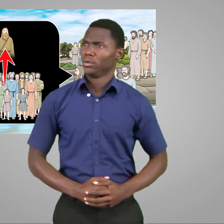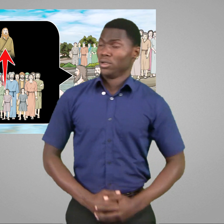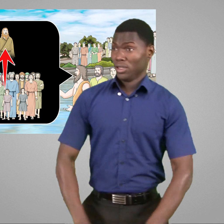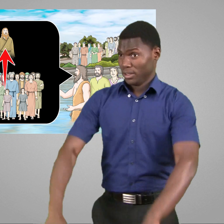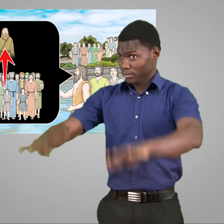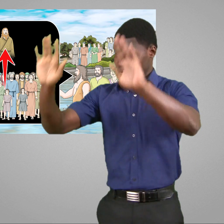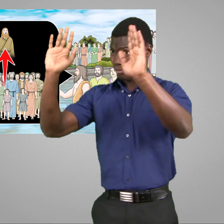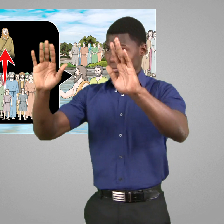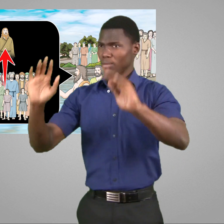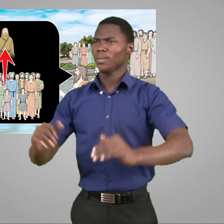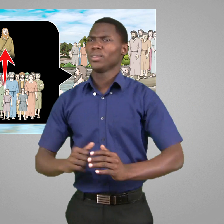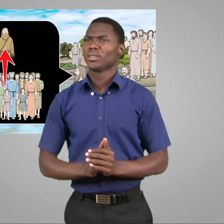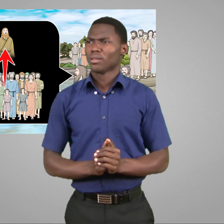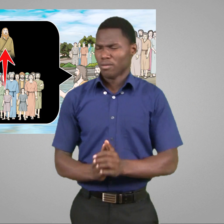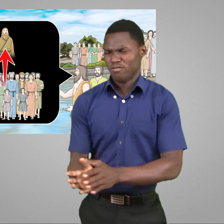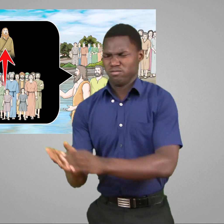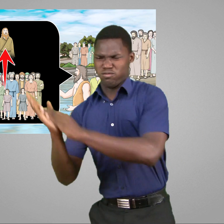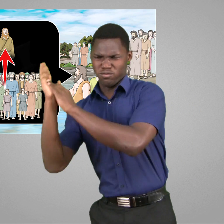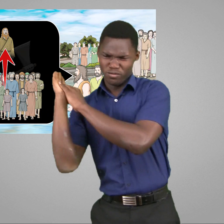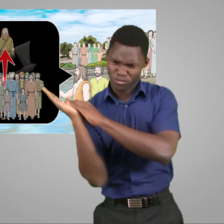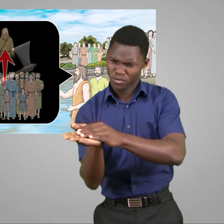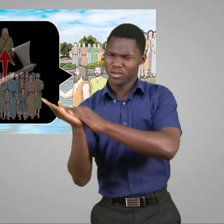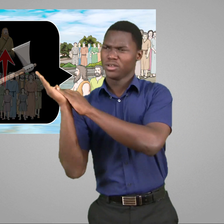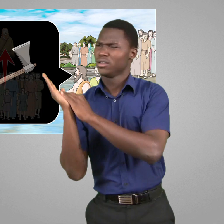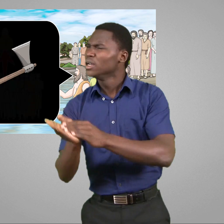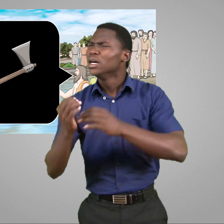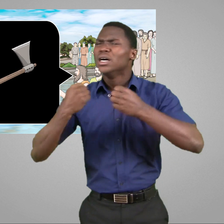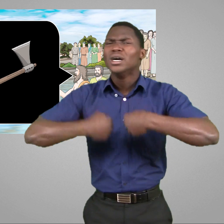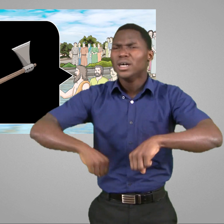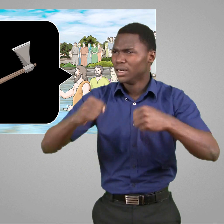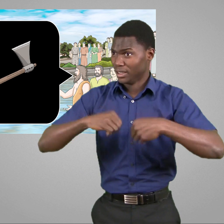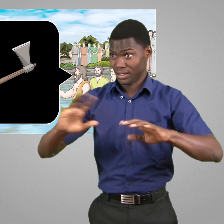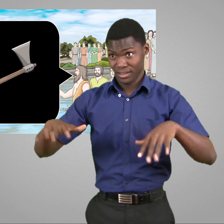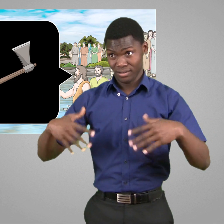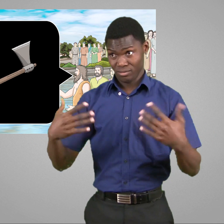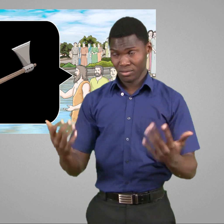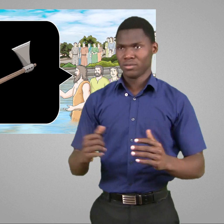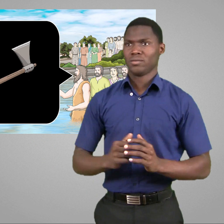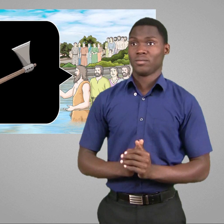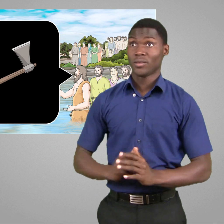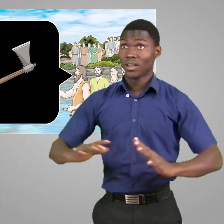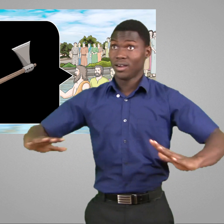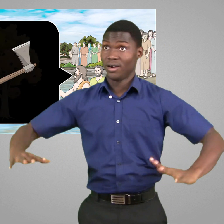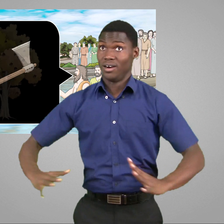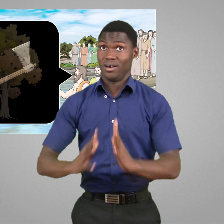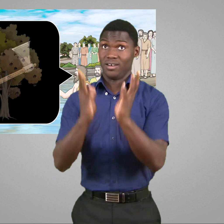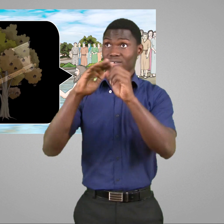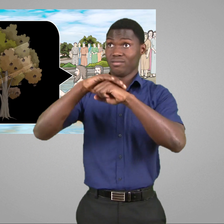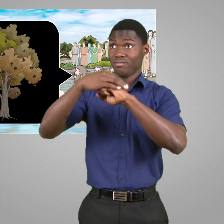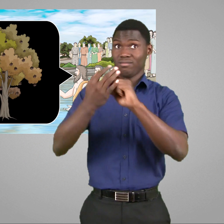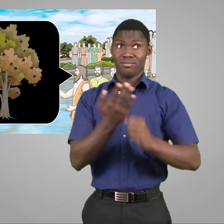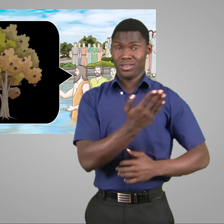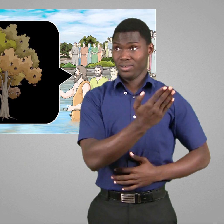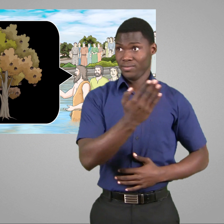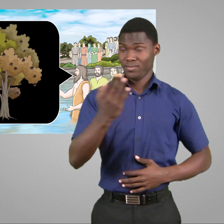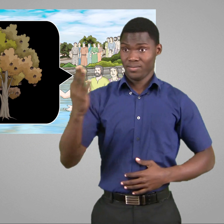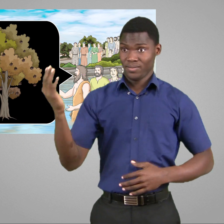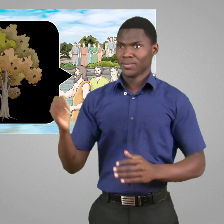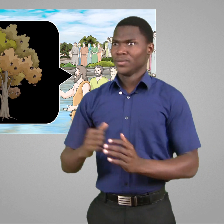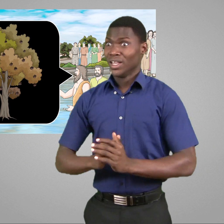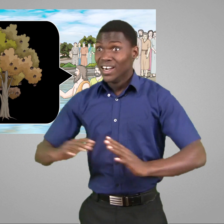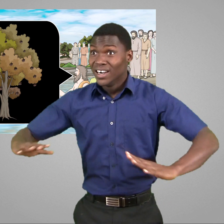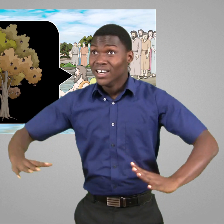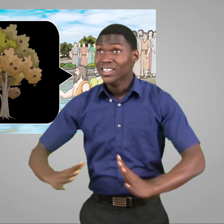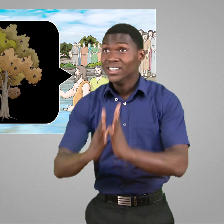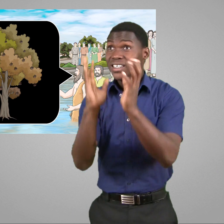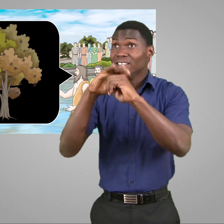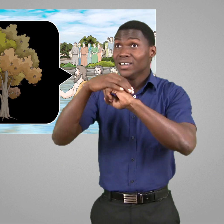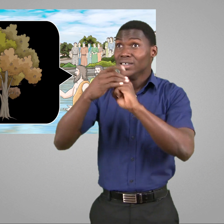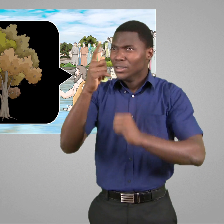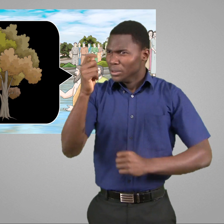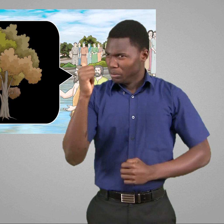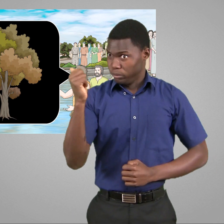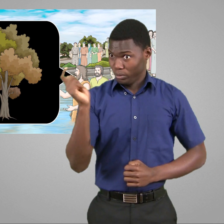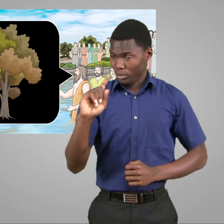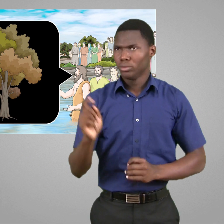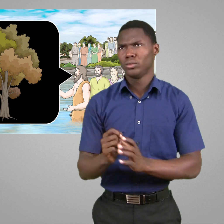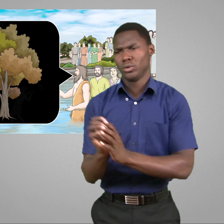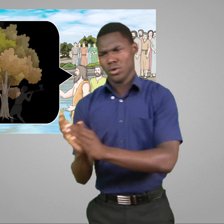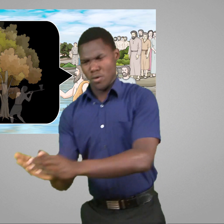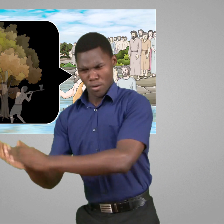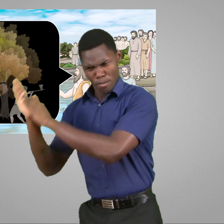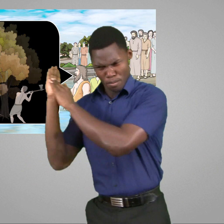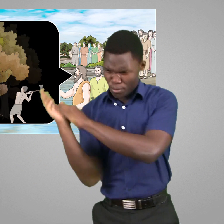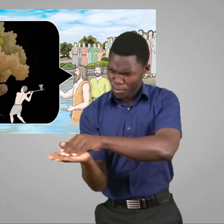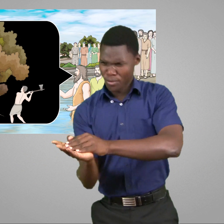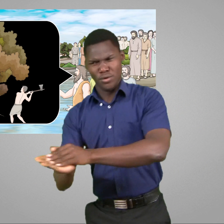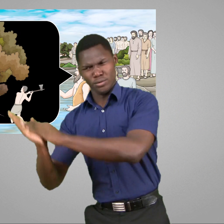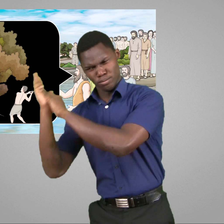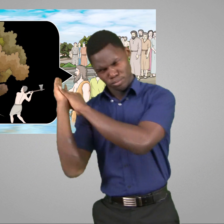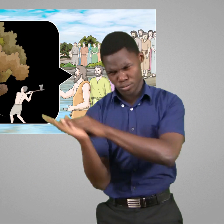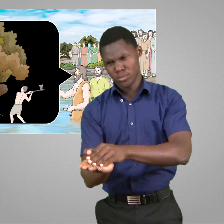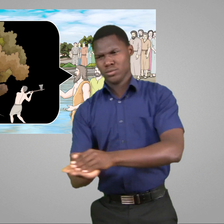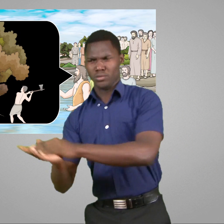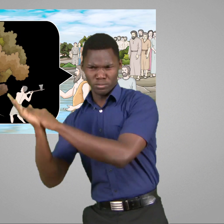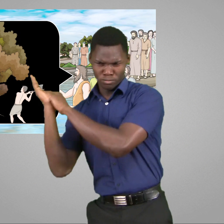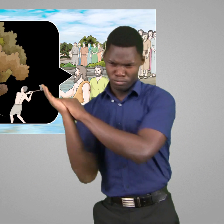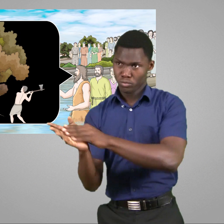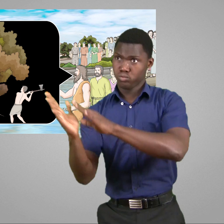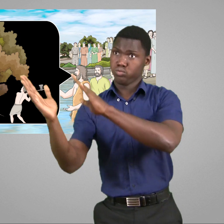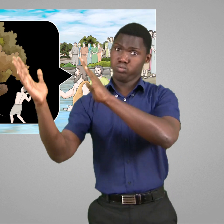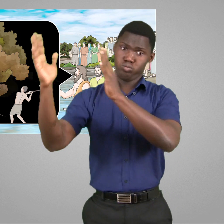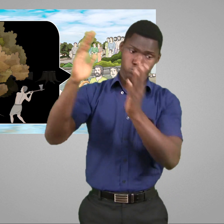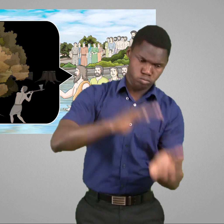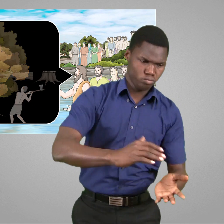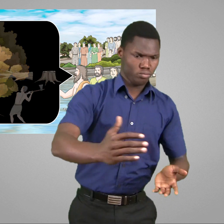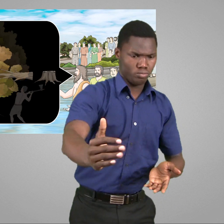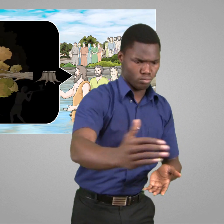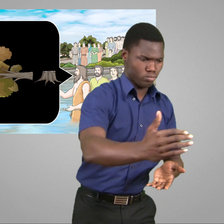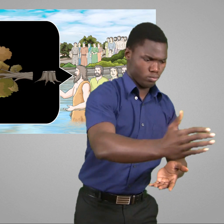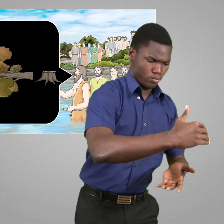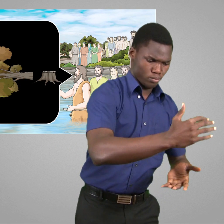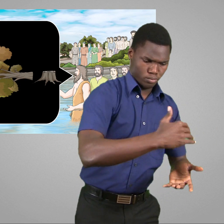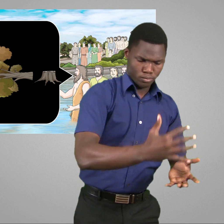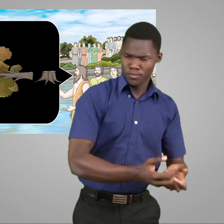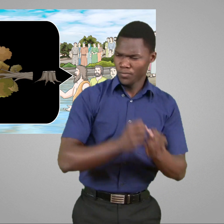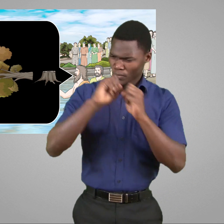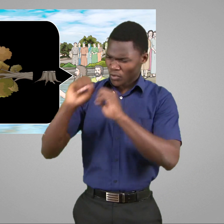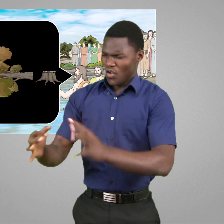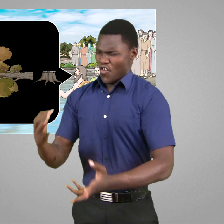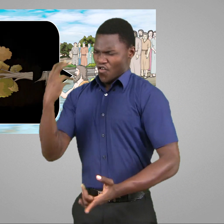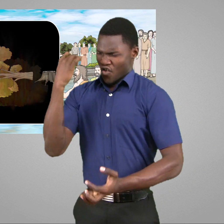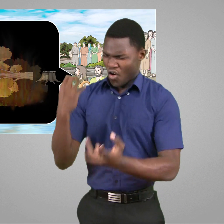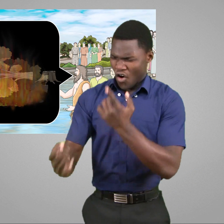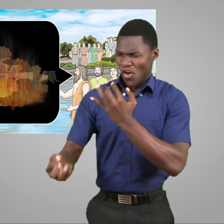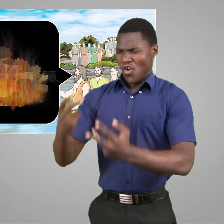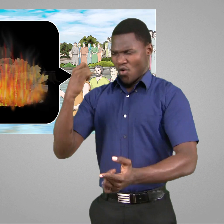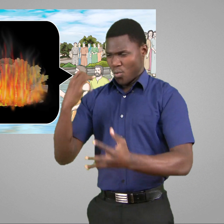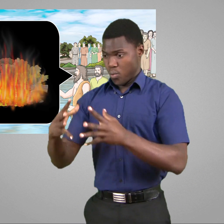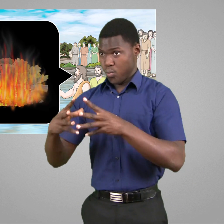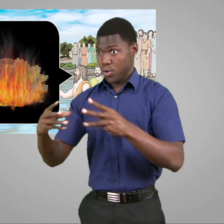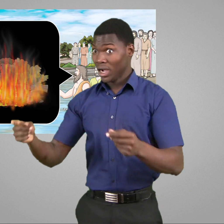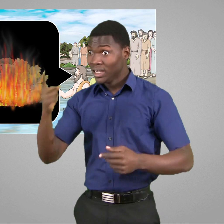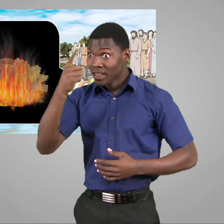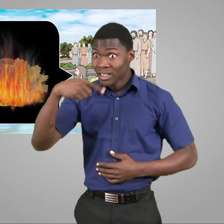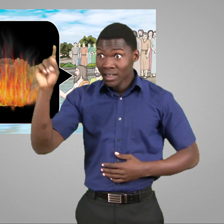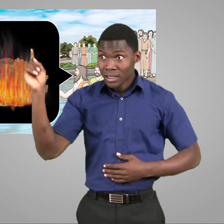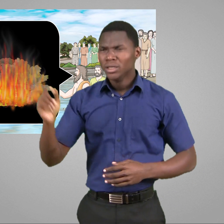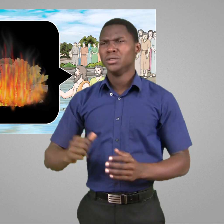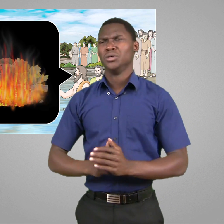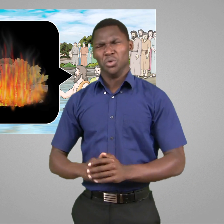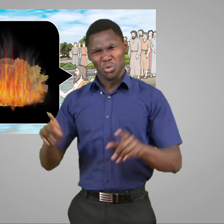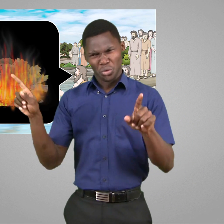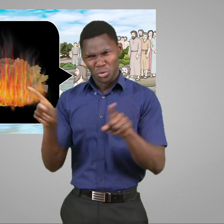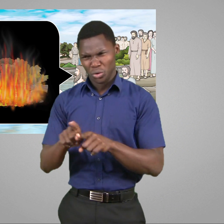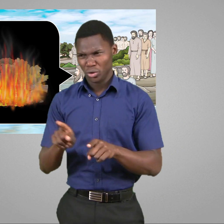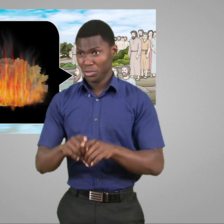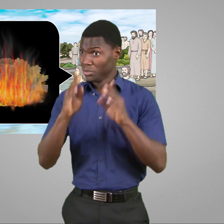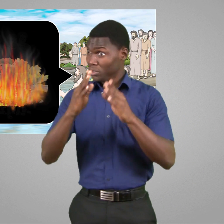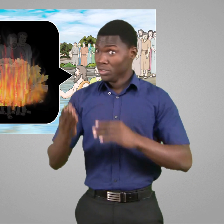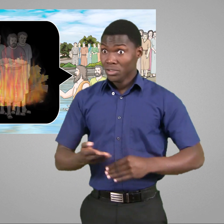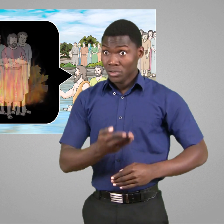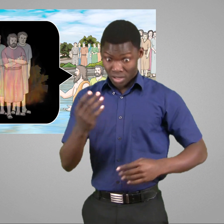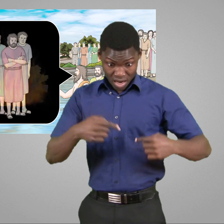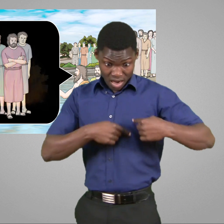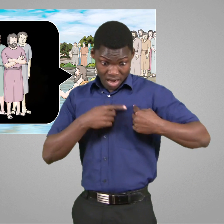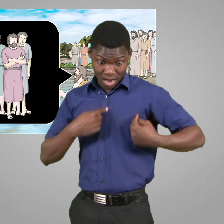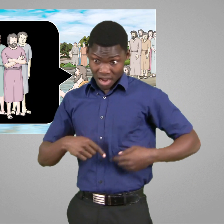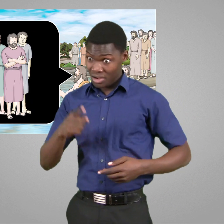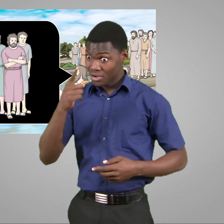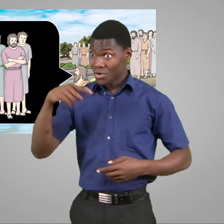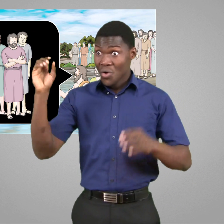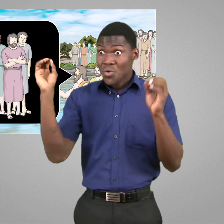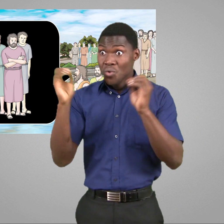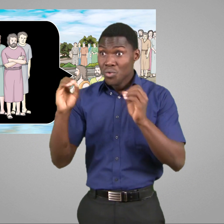The axe lies ready at the root of the trees, and every tree that does not produce good fruit will be cut down and thrown into the fire.